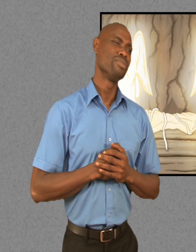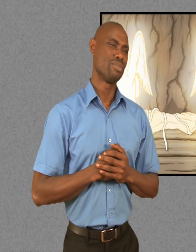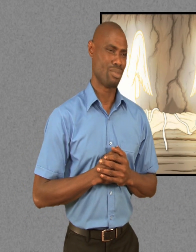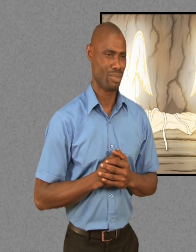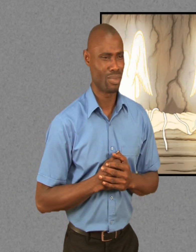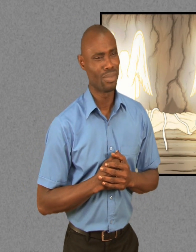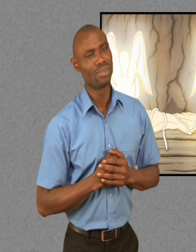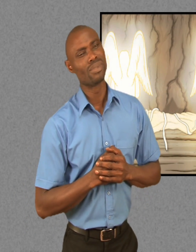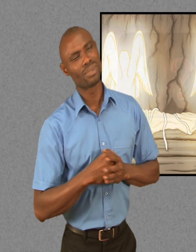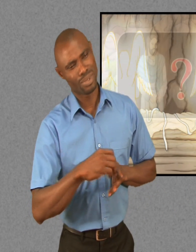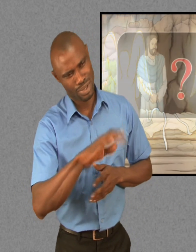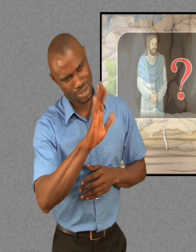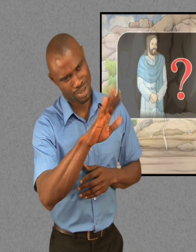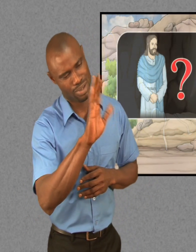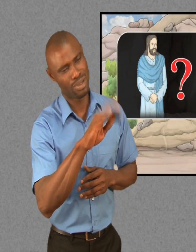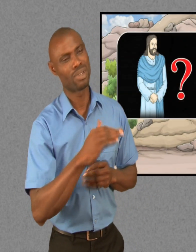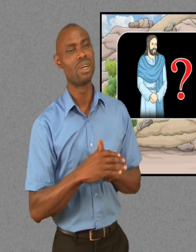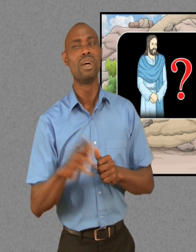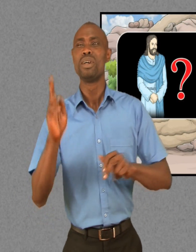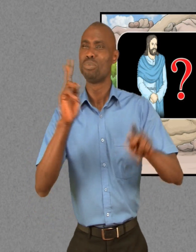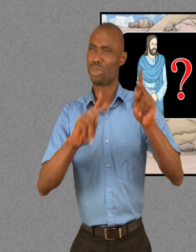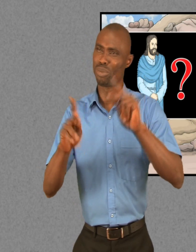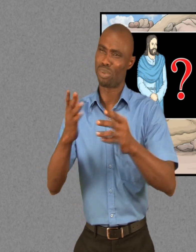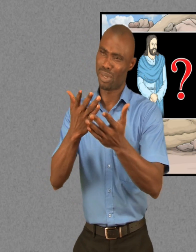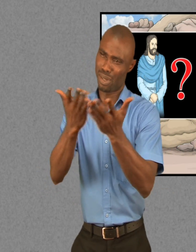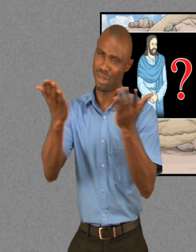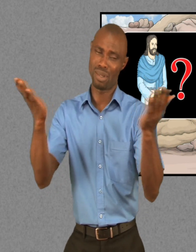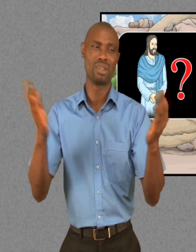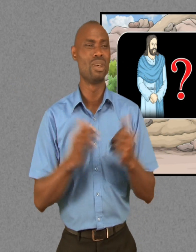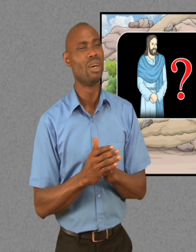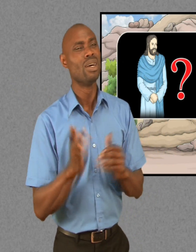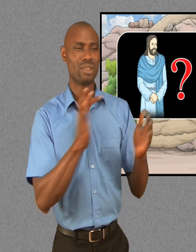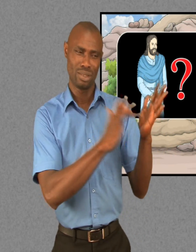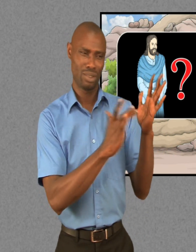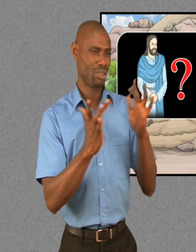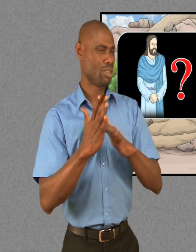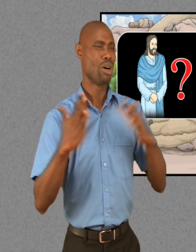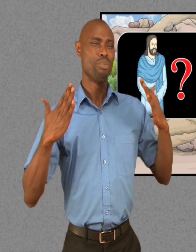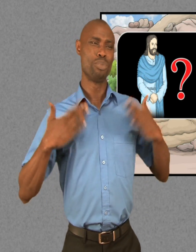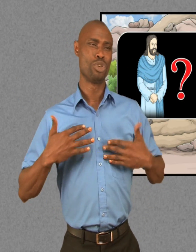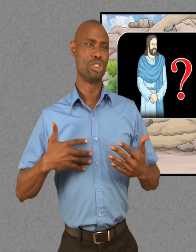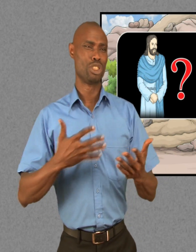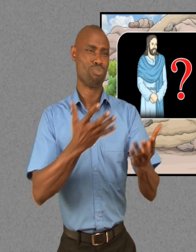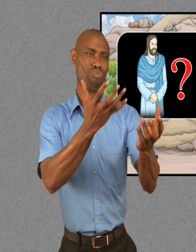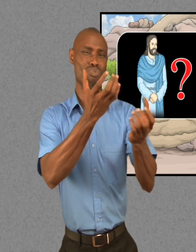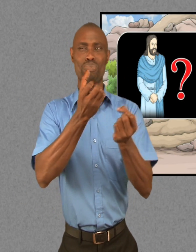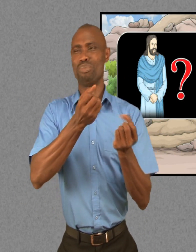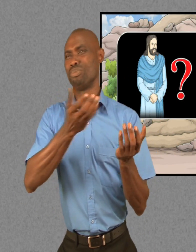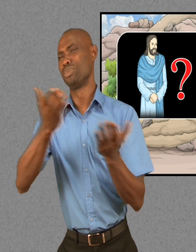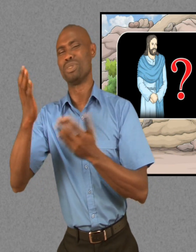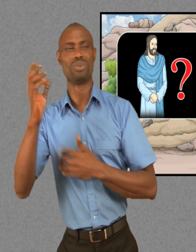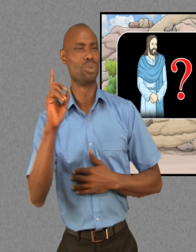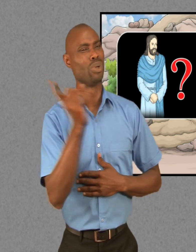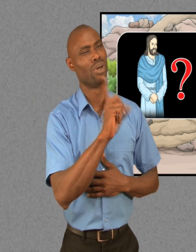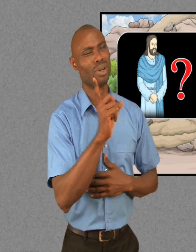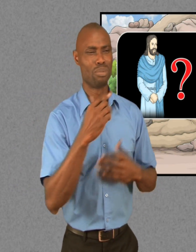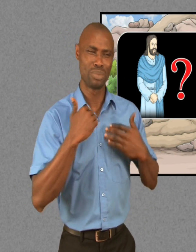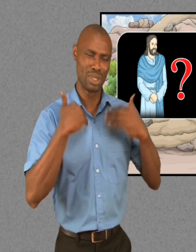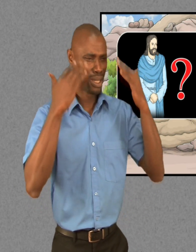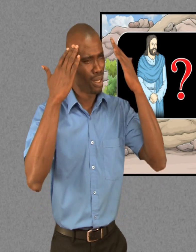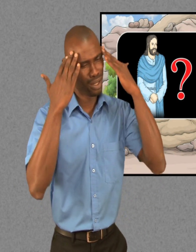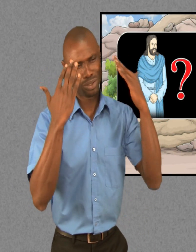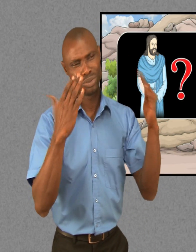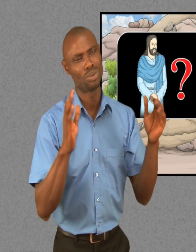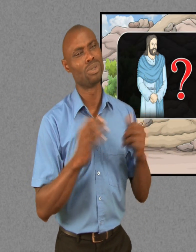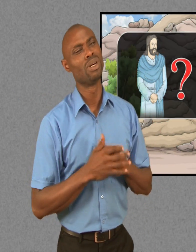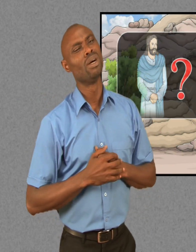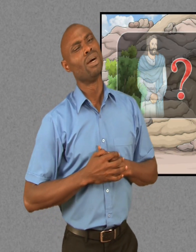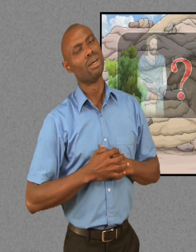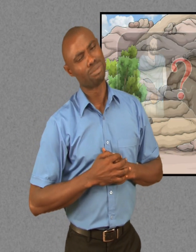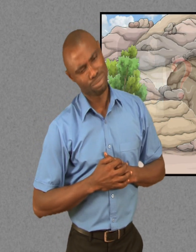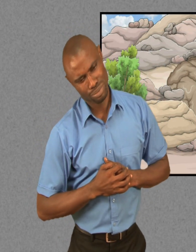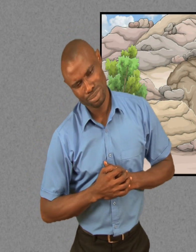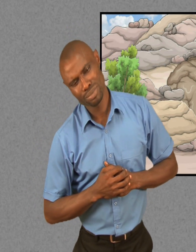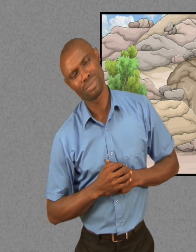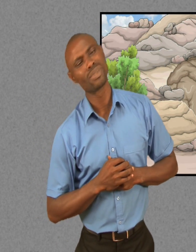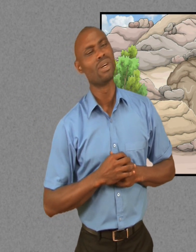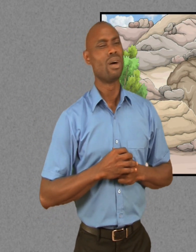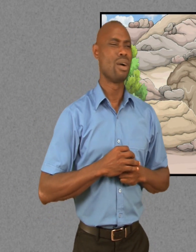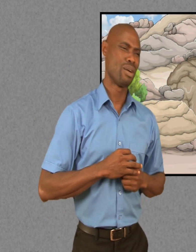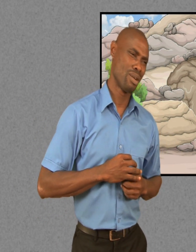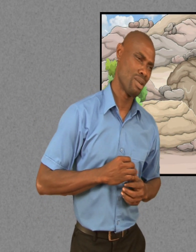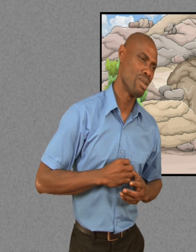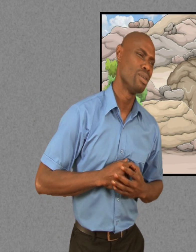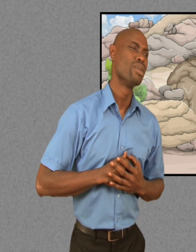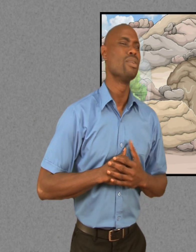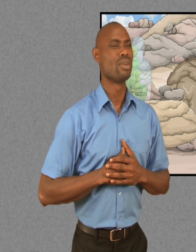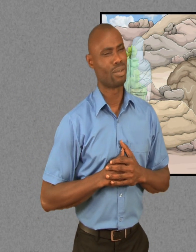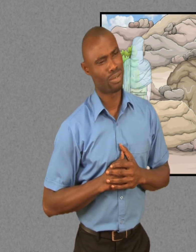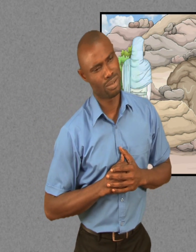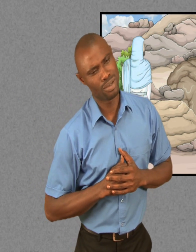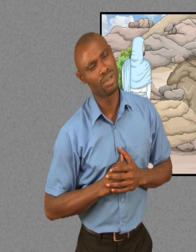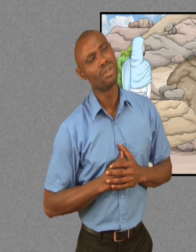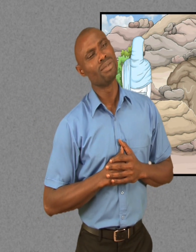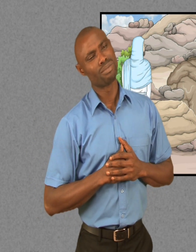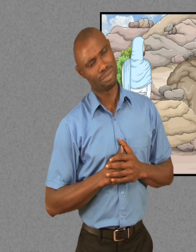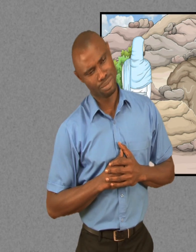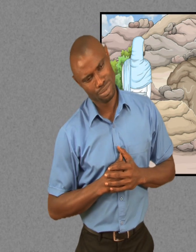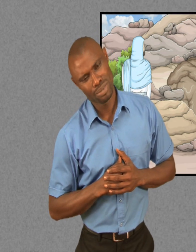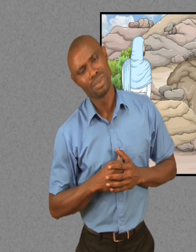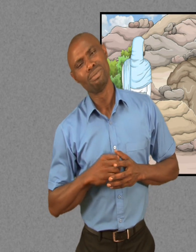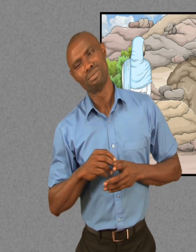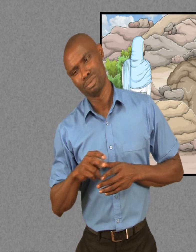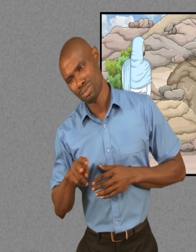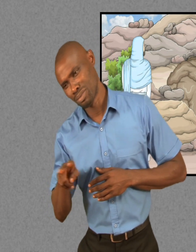“Because they have taken my Lord away,” she said, “and I do not know where they have put Him.”